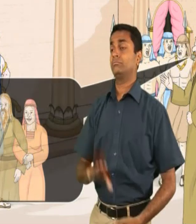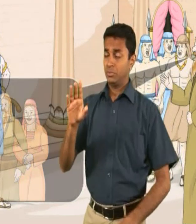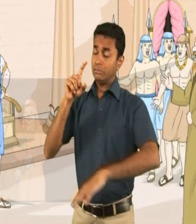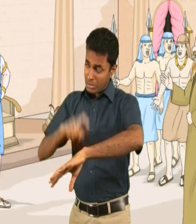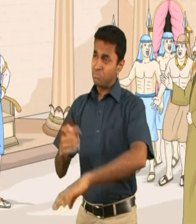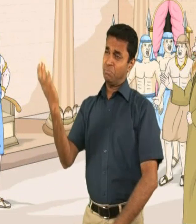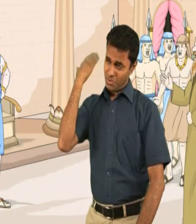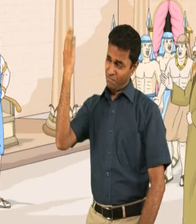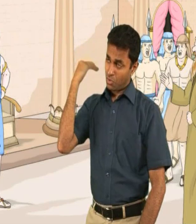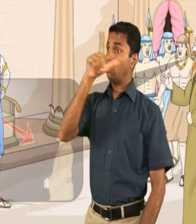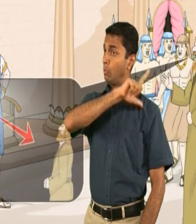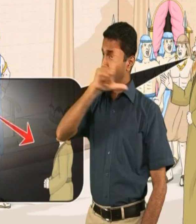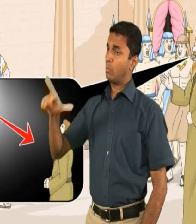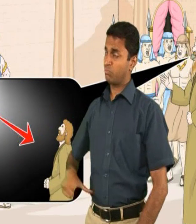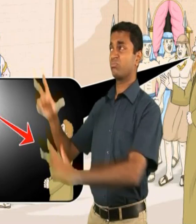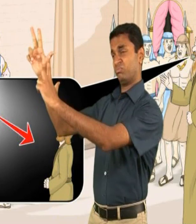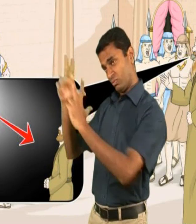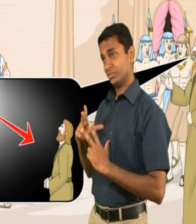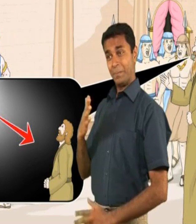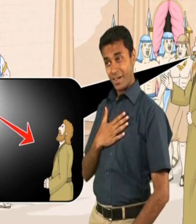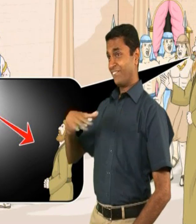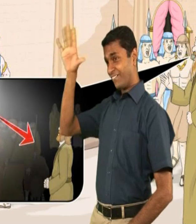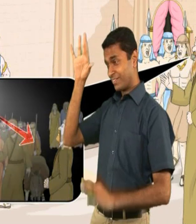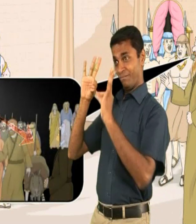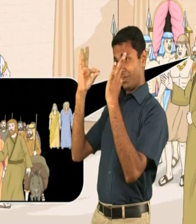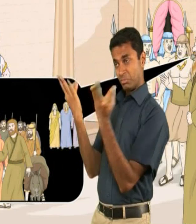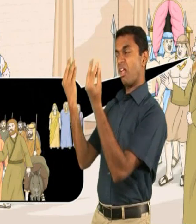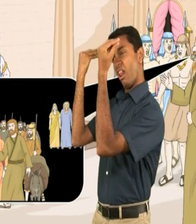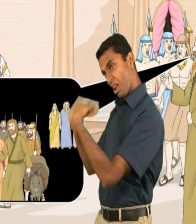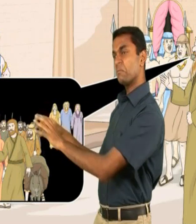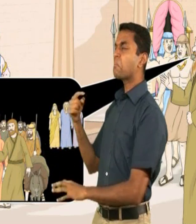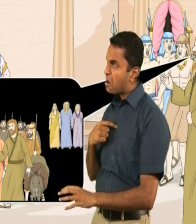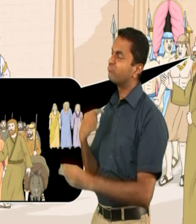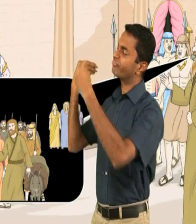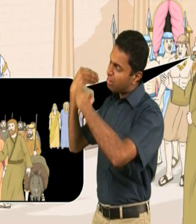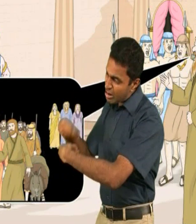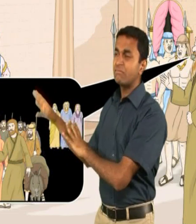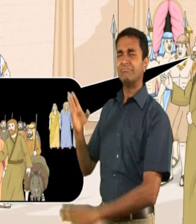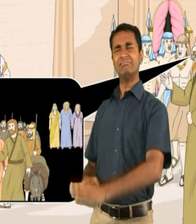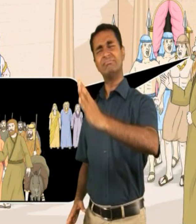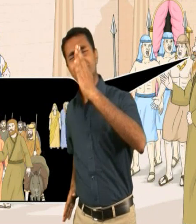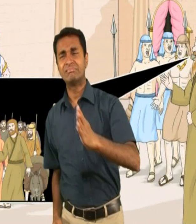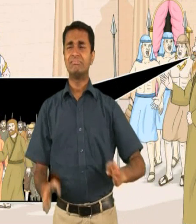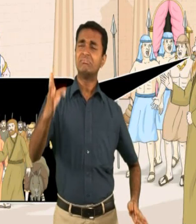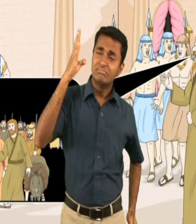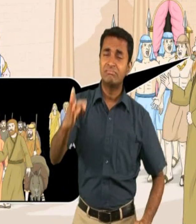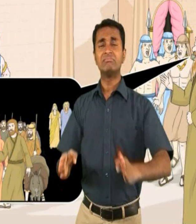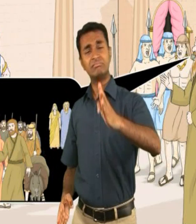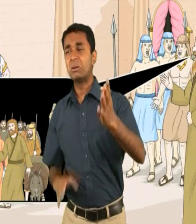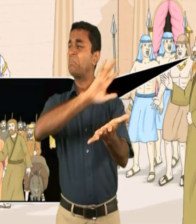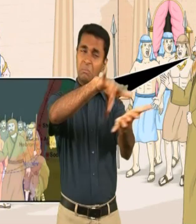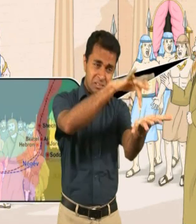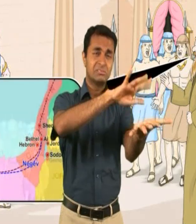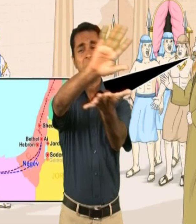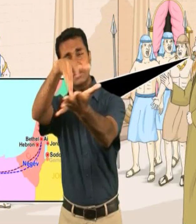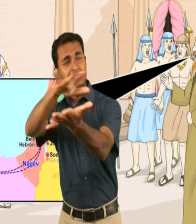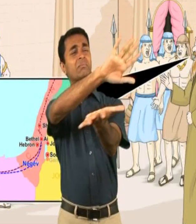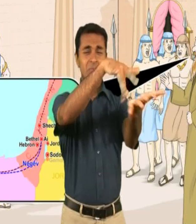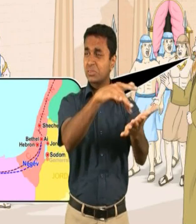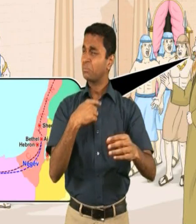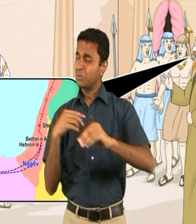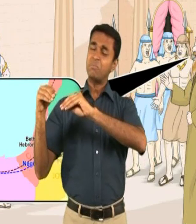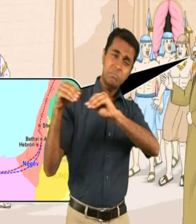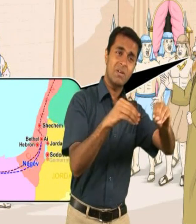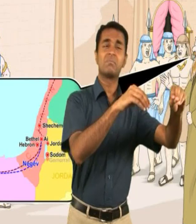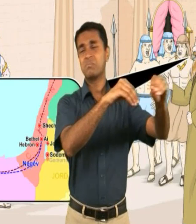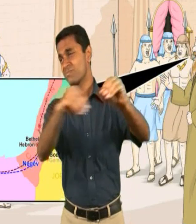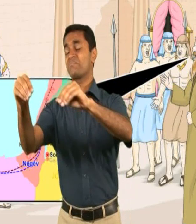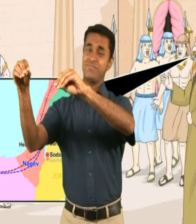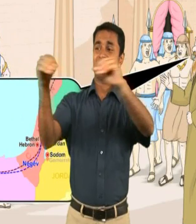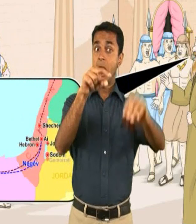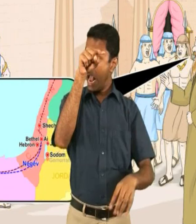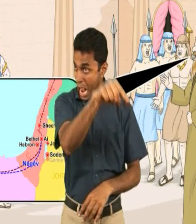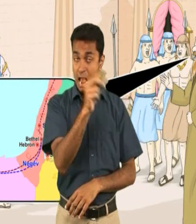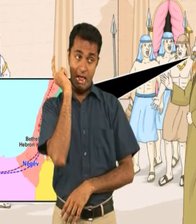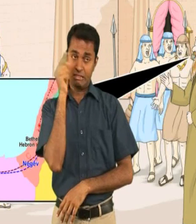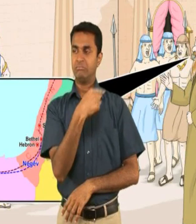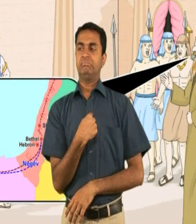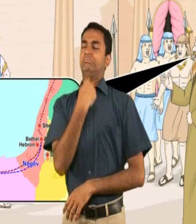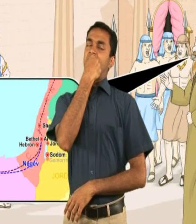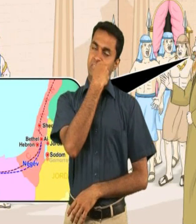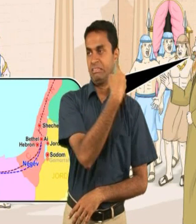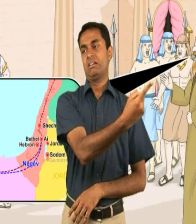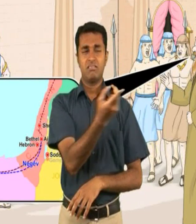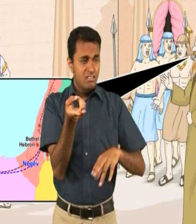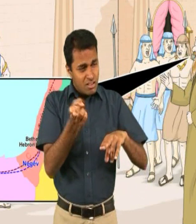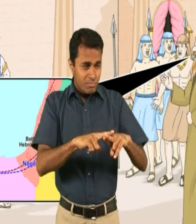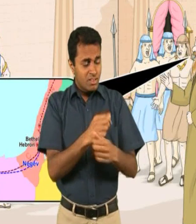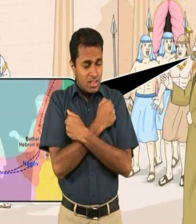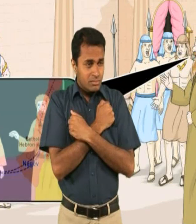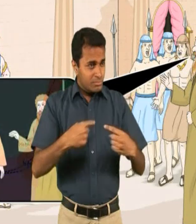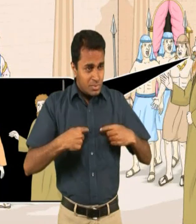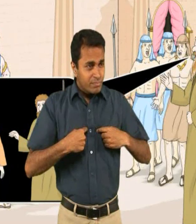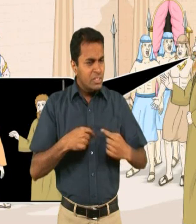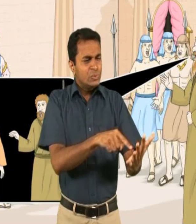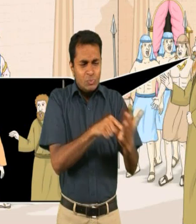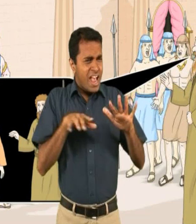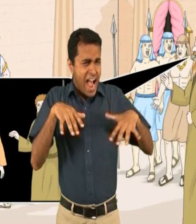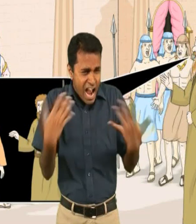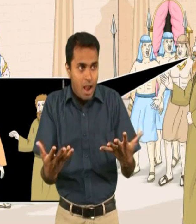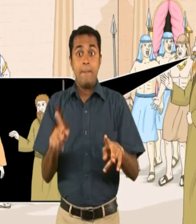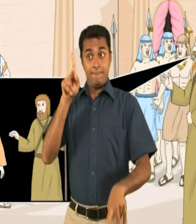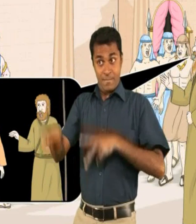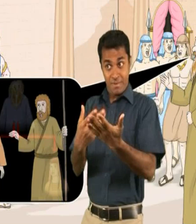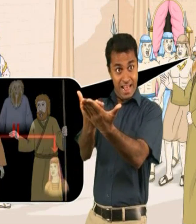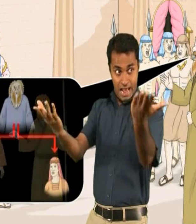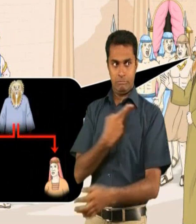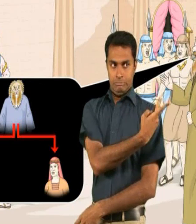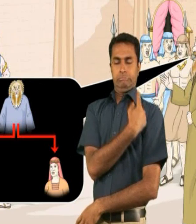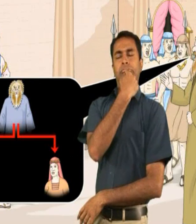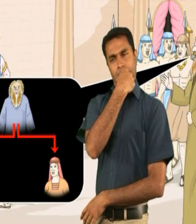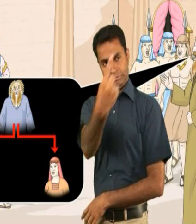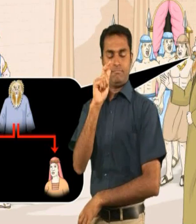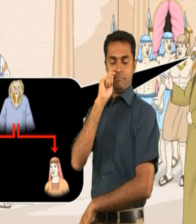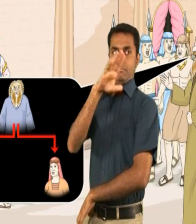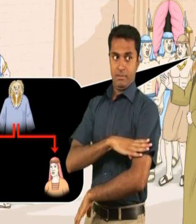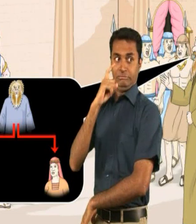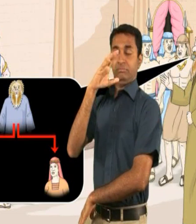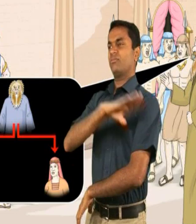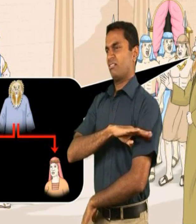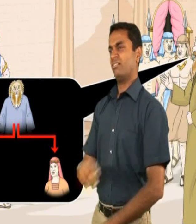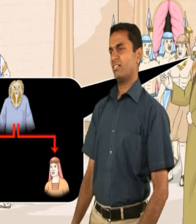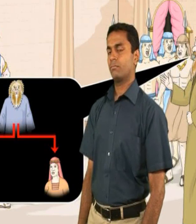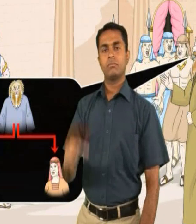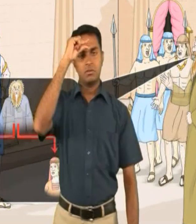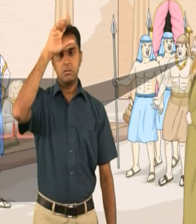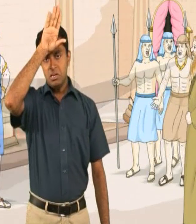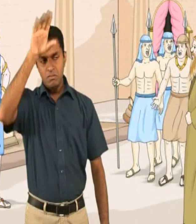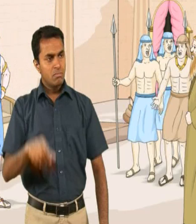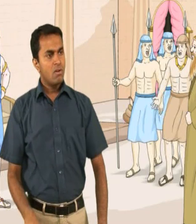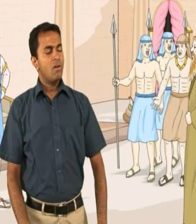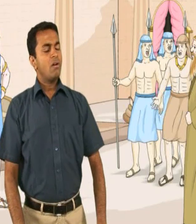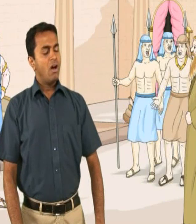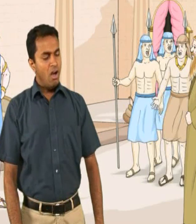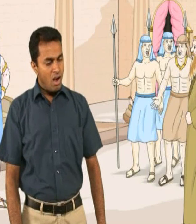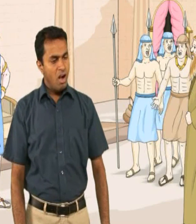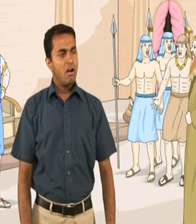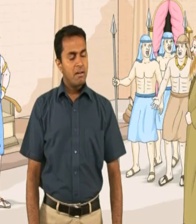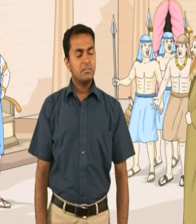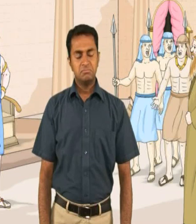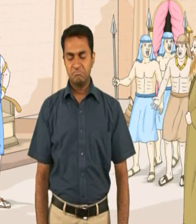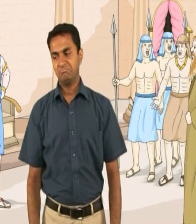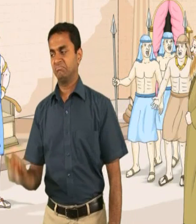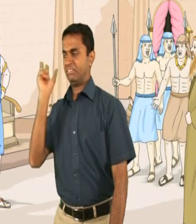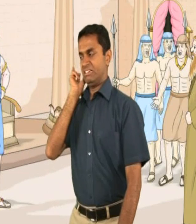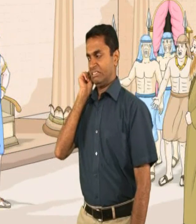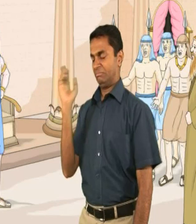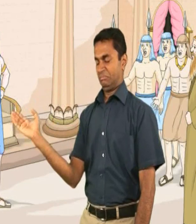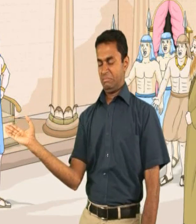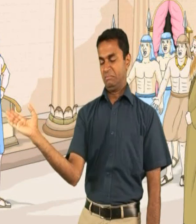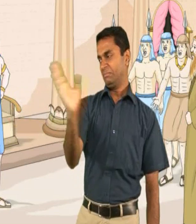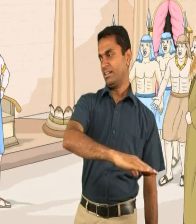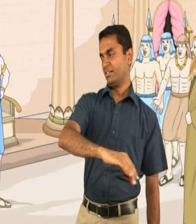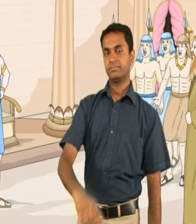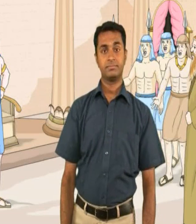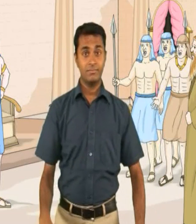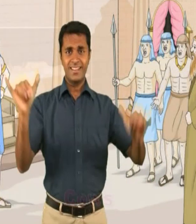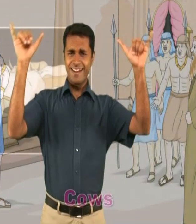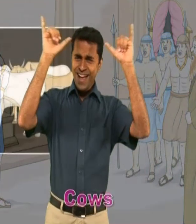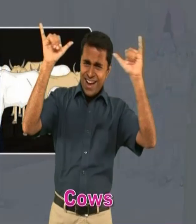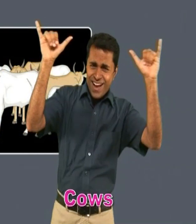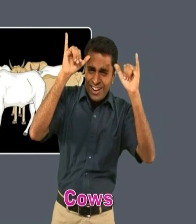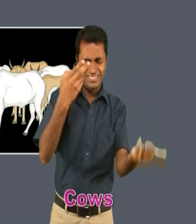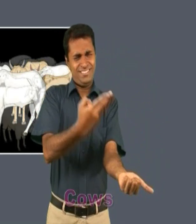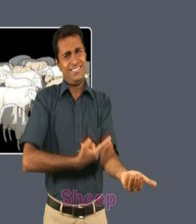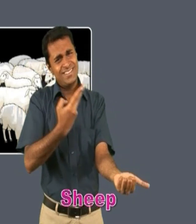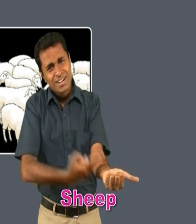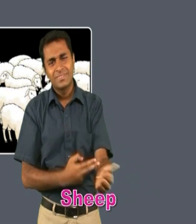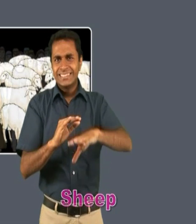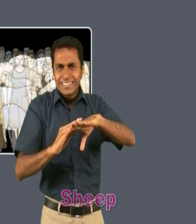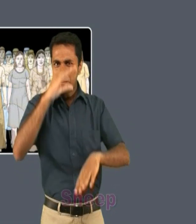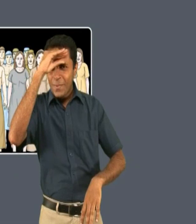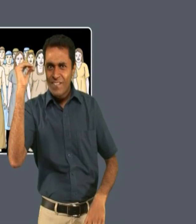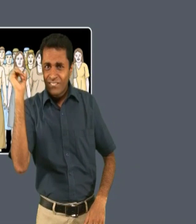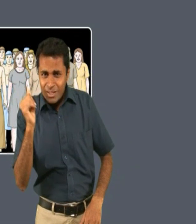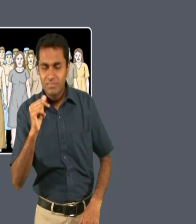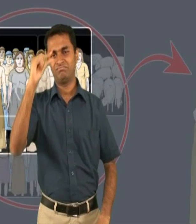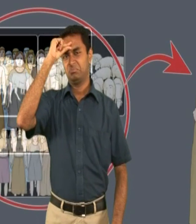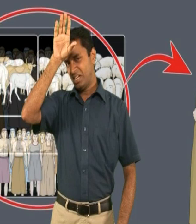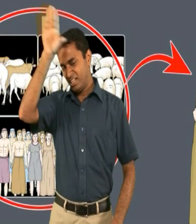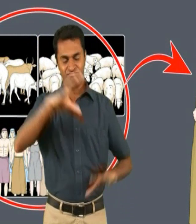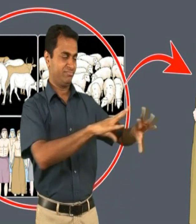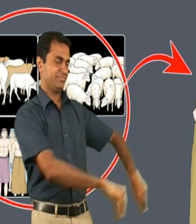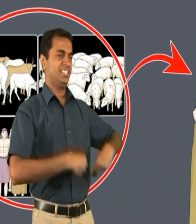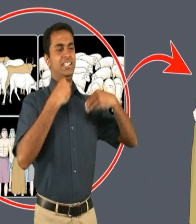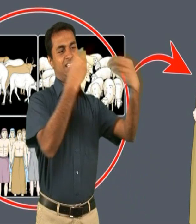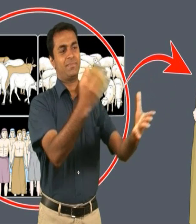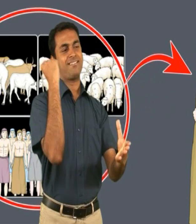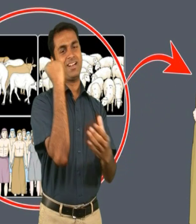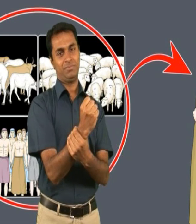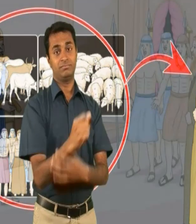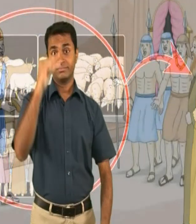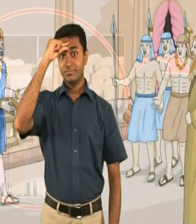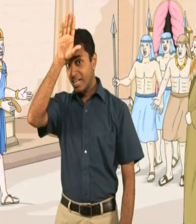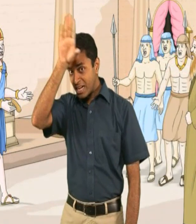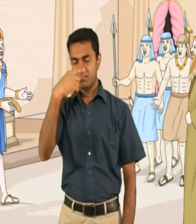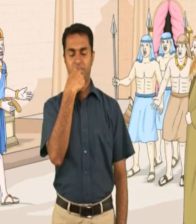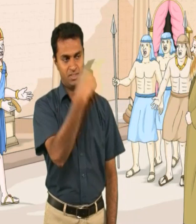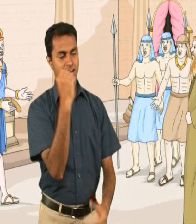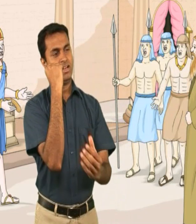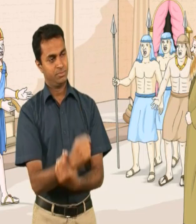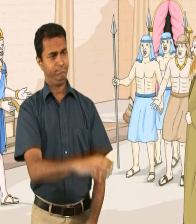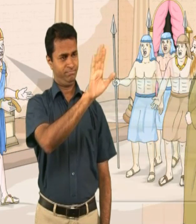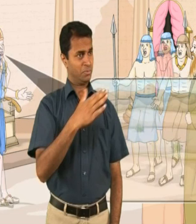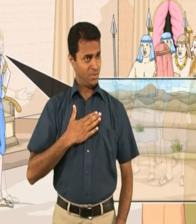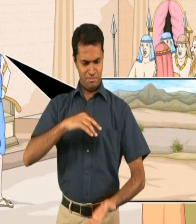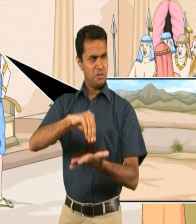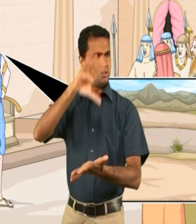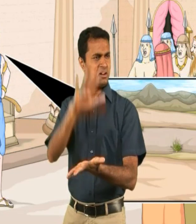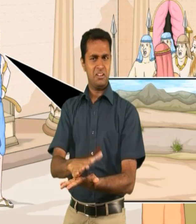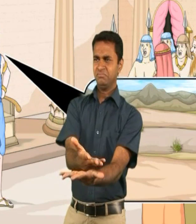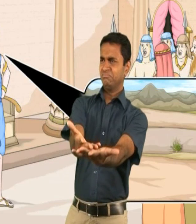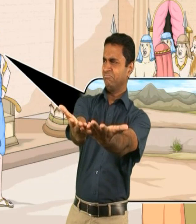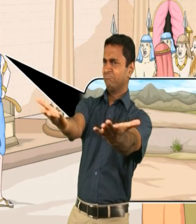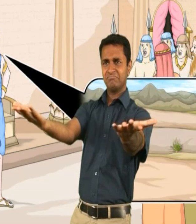So when God had me journey from my father’s house, I said to Sarah, ‘This is how you can show your loyalty to me: Wherever we go, say of me, “He is my brother.”’” So Abimelech brought sheep and cattle, menservants and maidservants, and he gave them to Abraham and restored his wife Sarah to him.